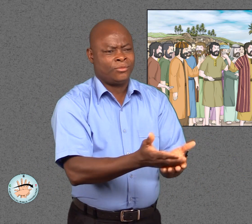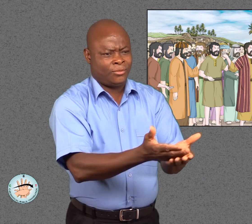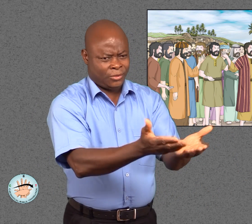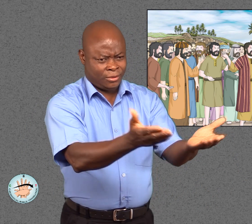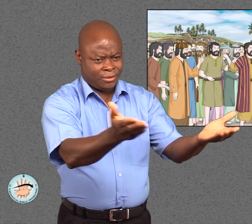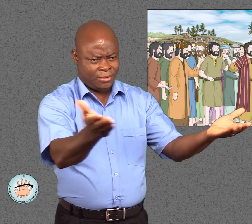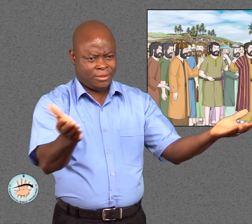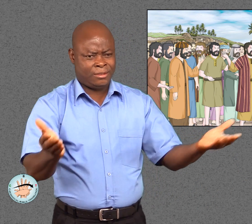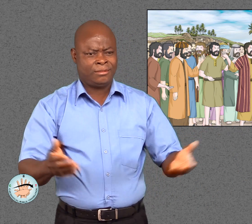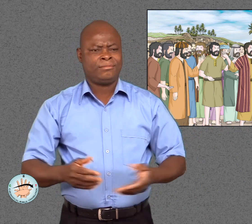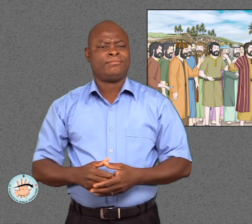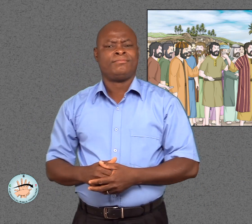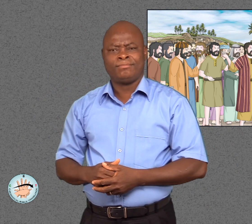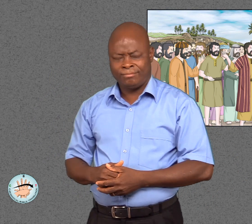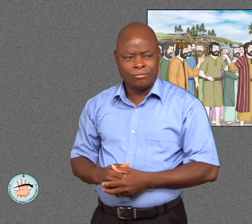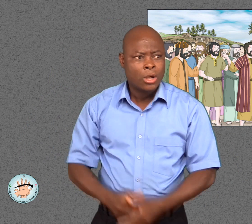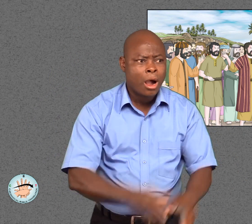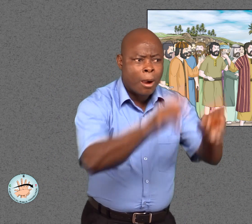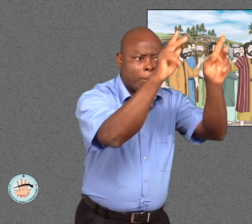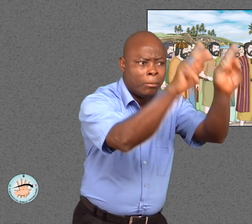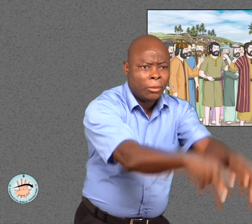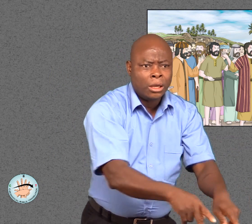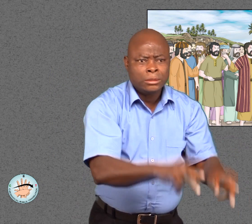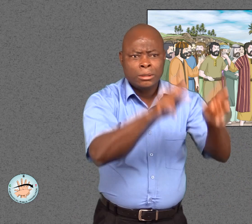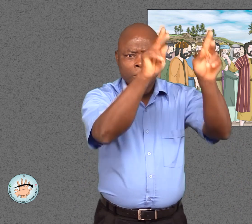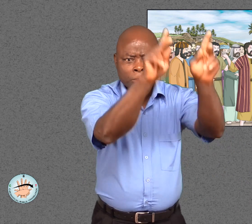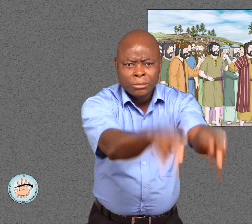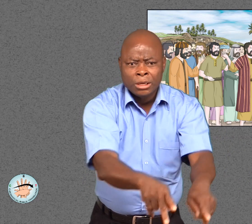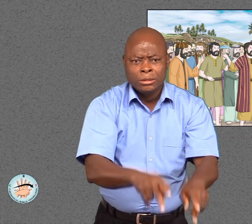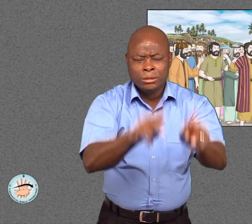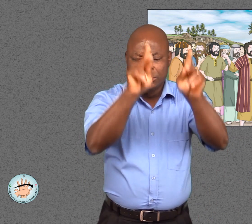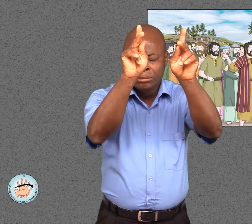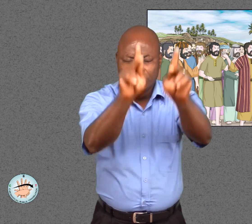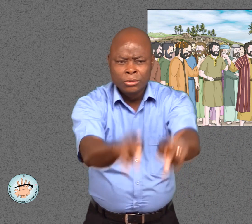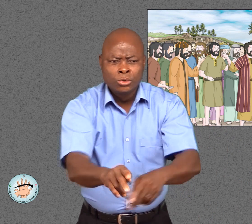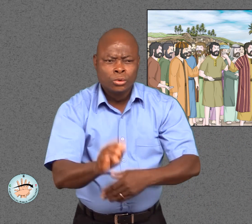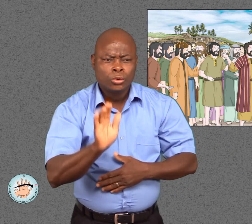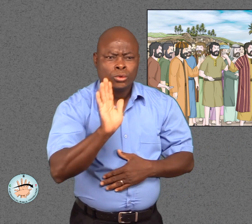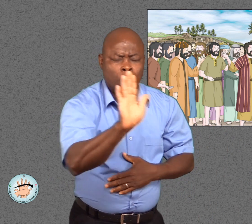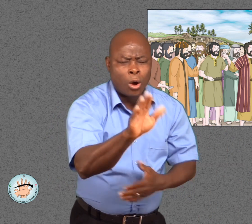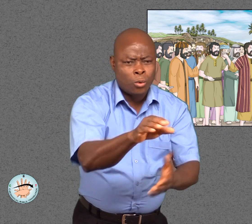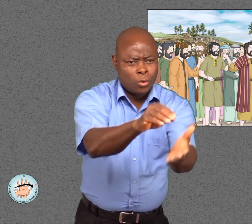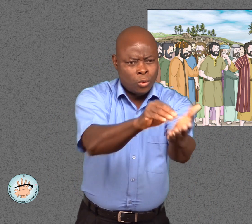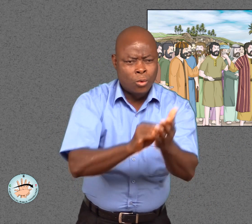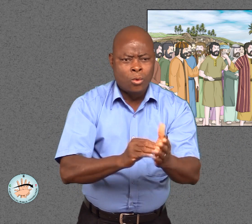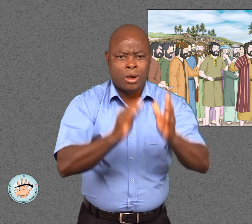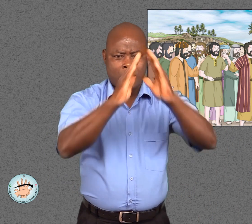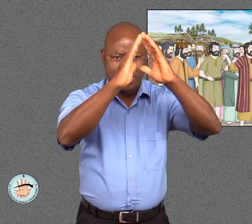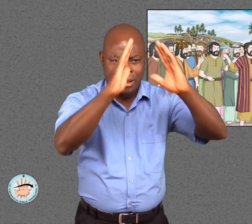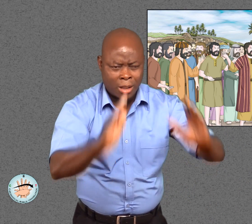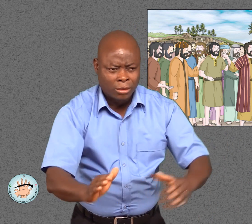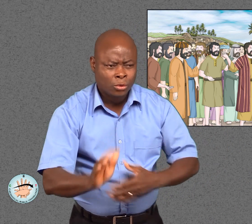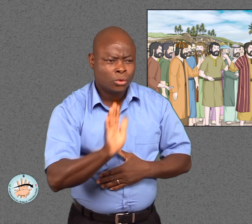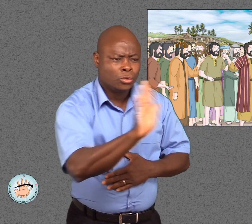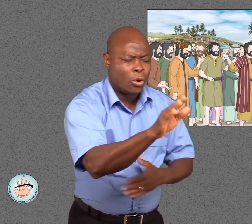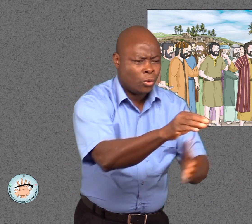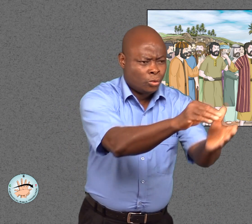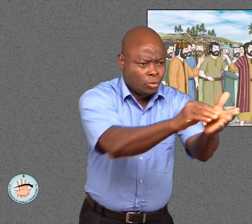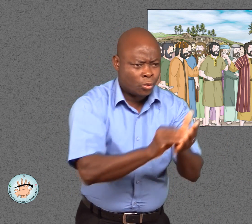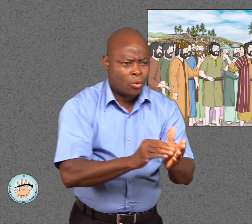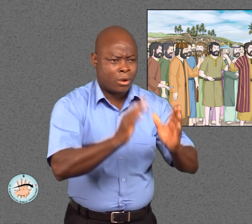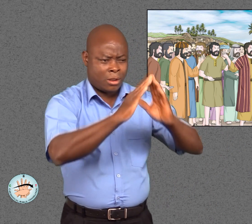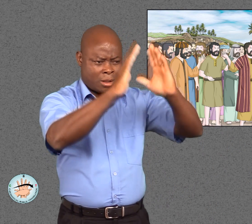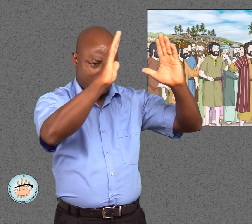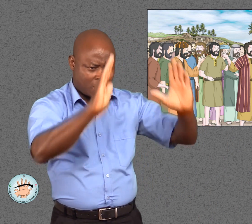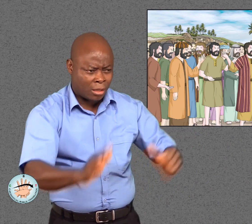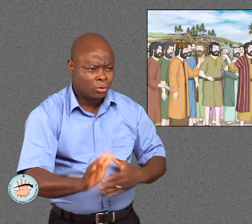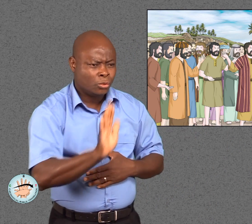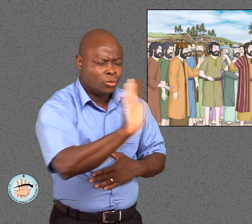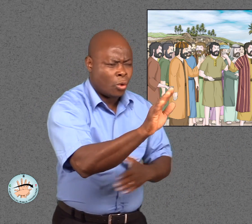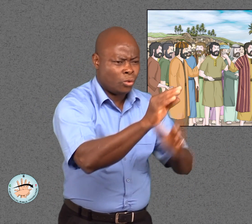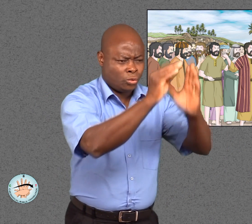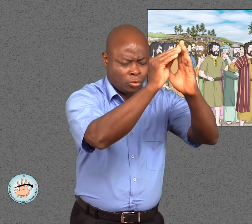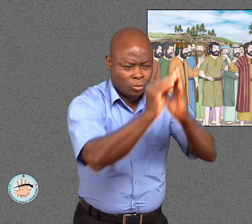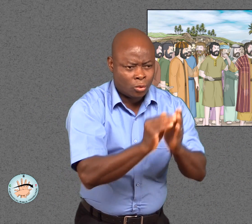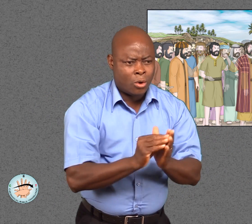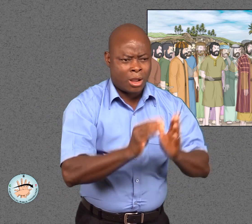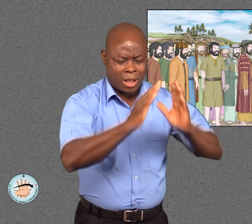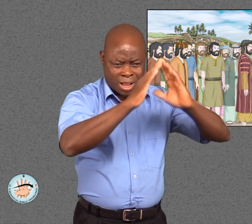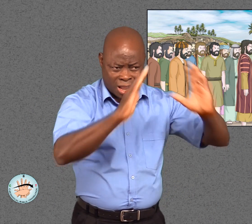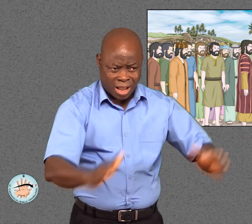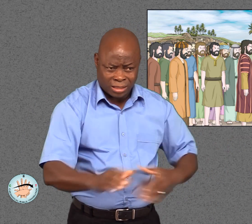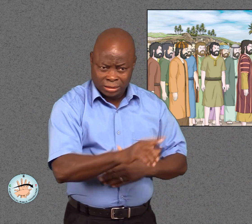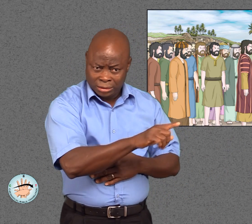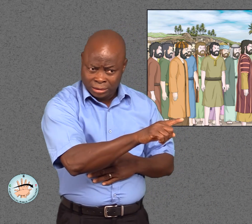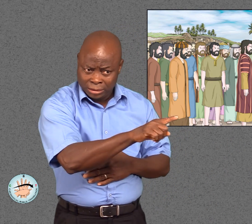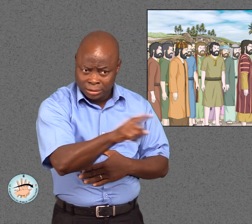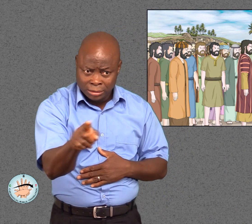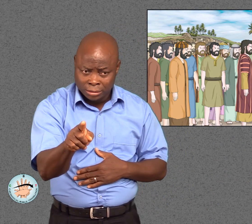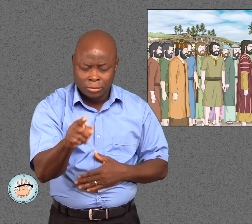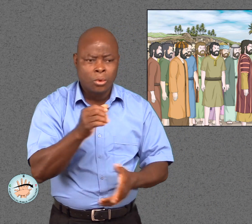And abundant grace was upon them all.